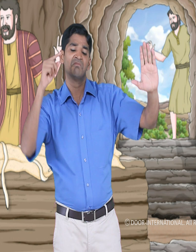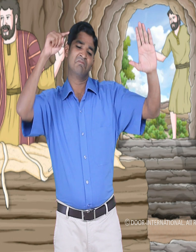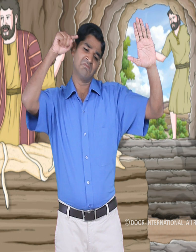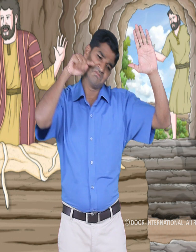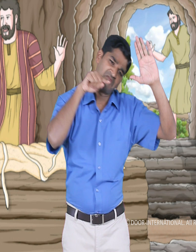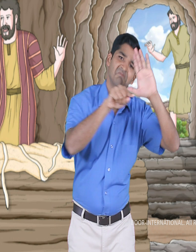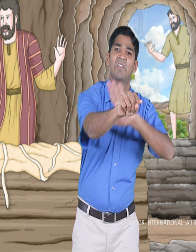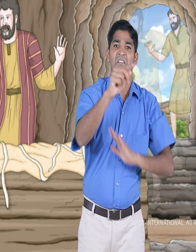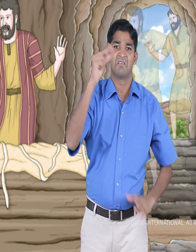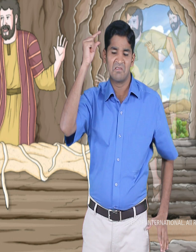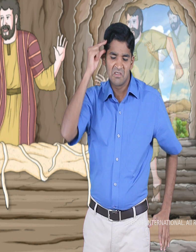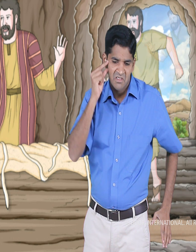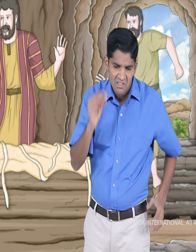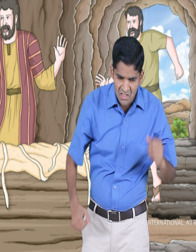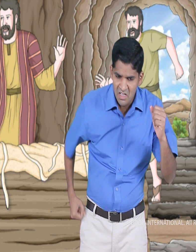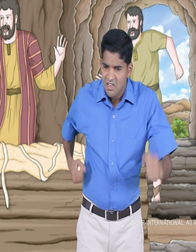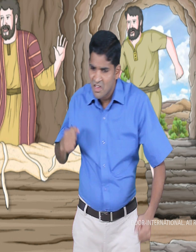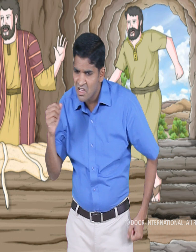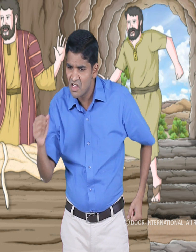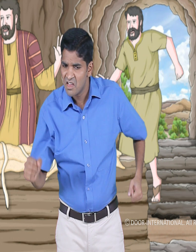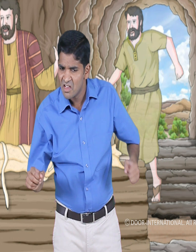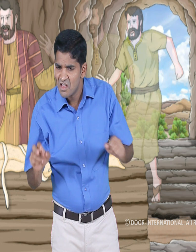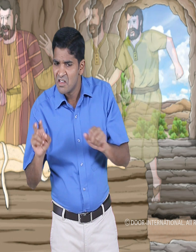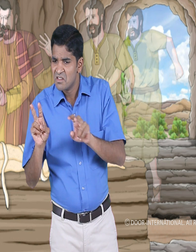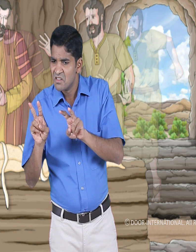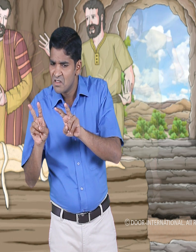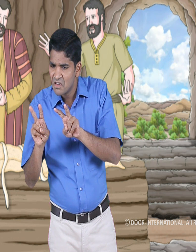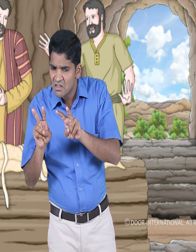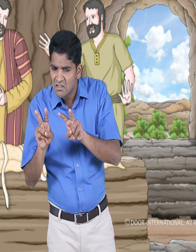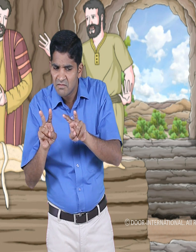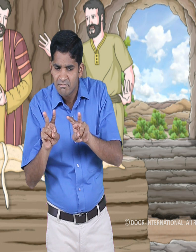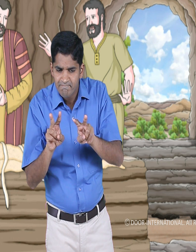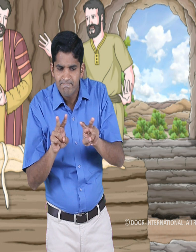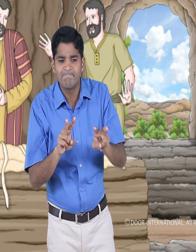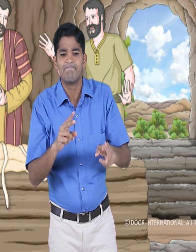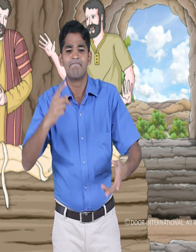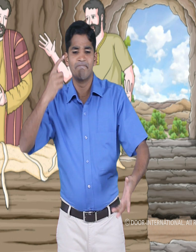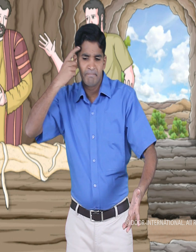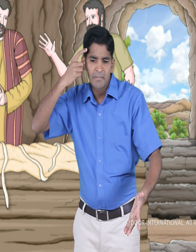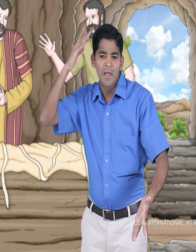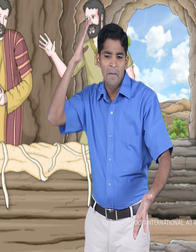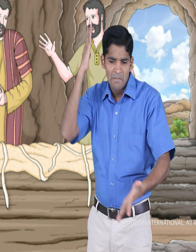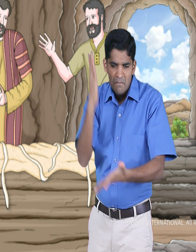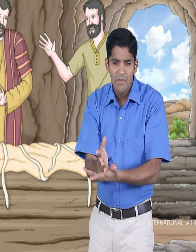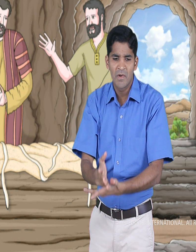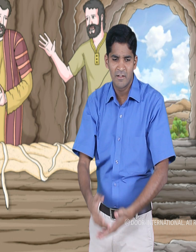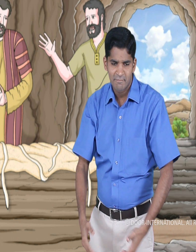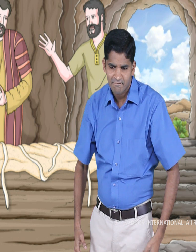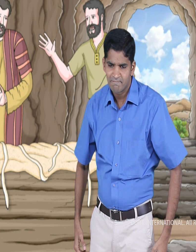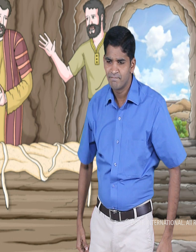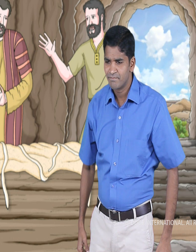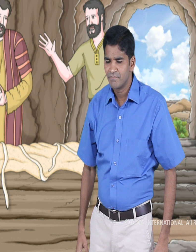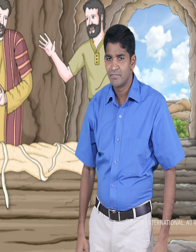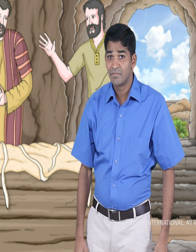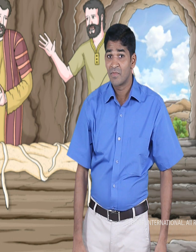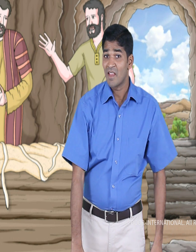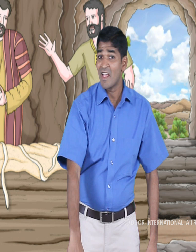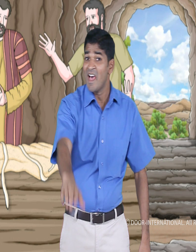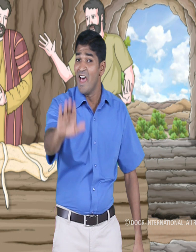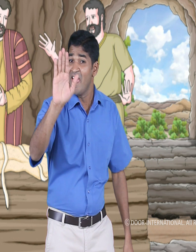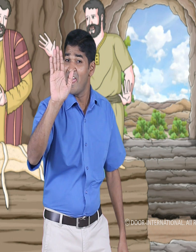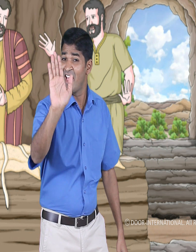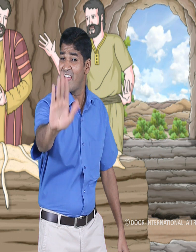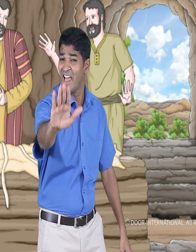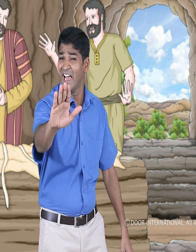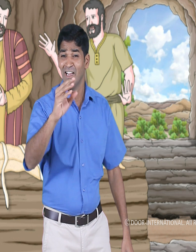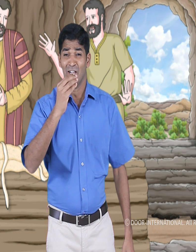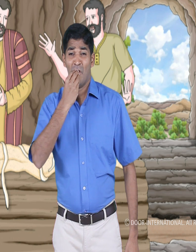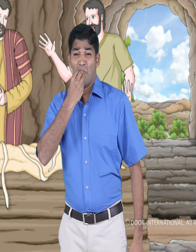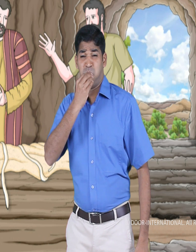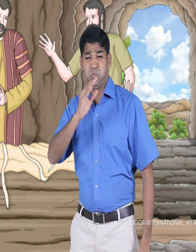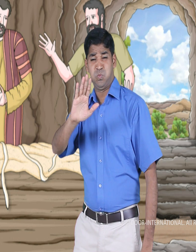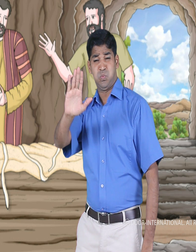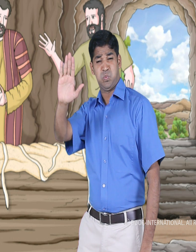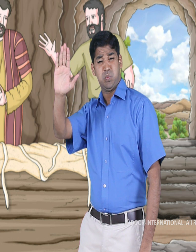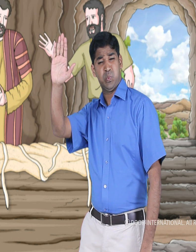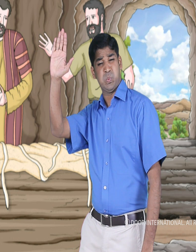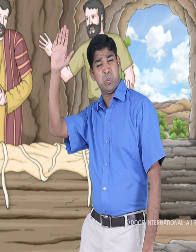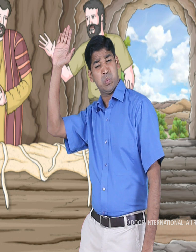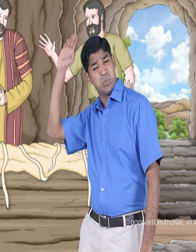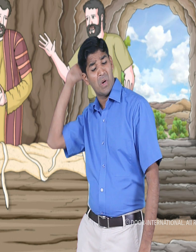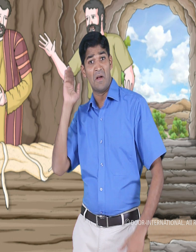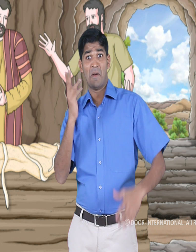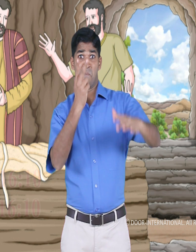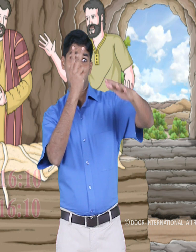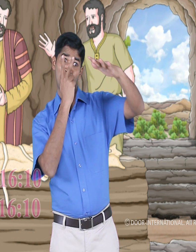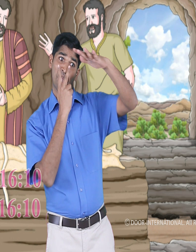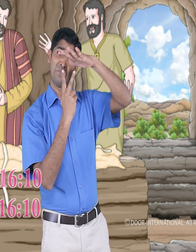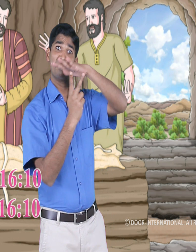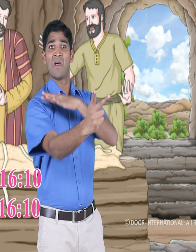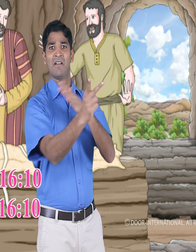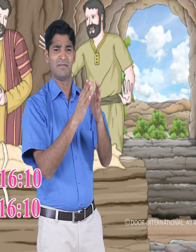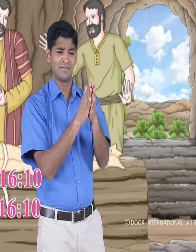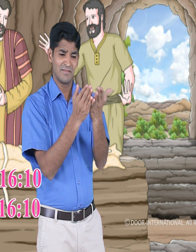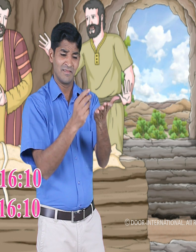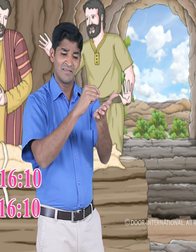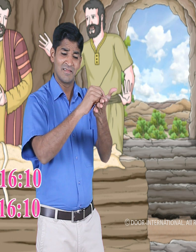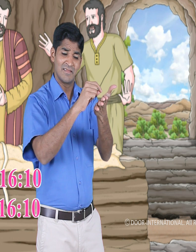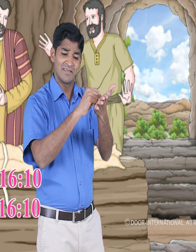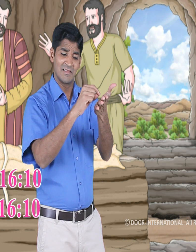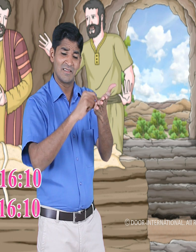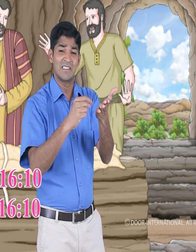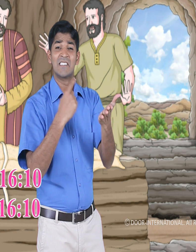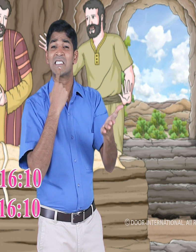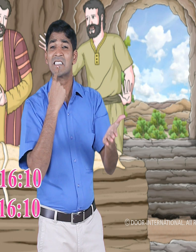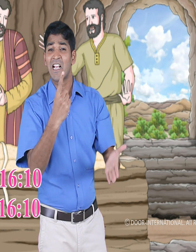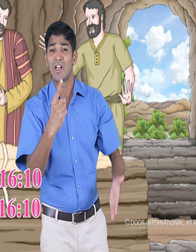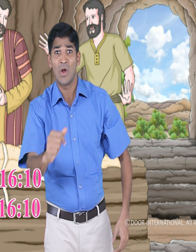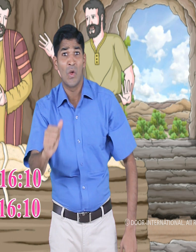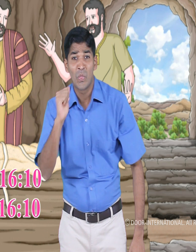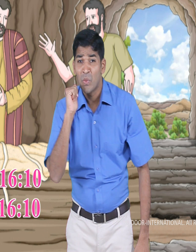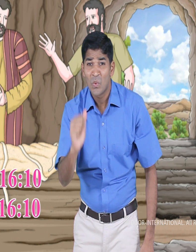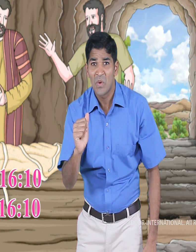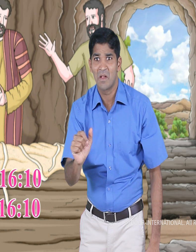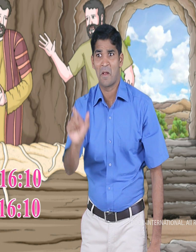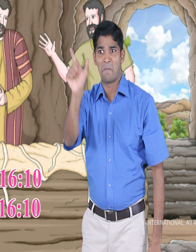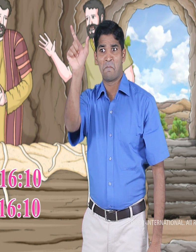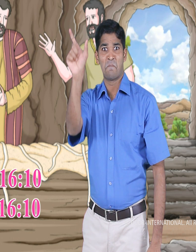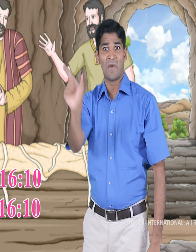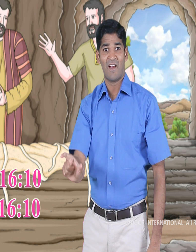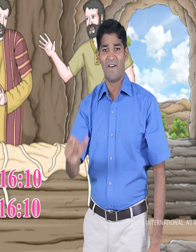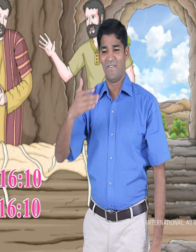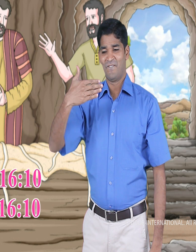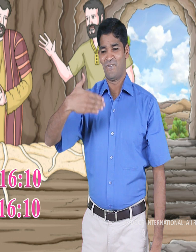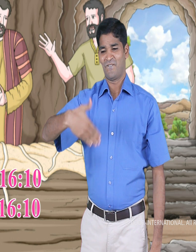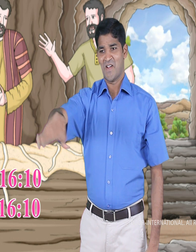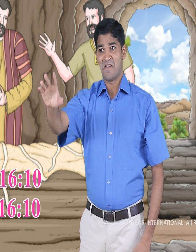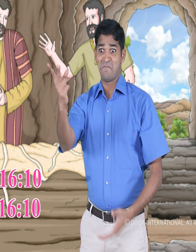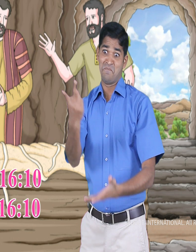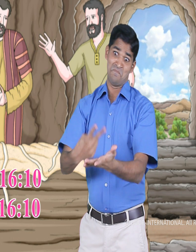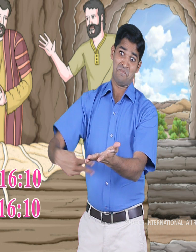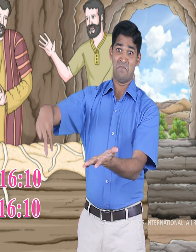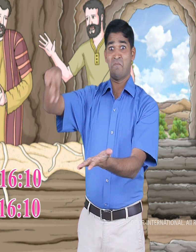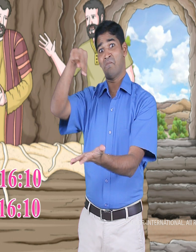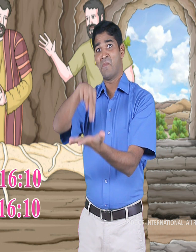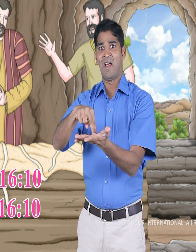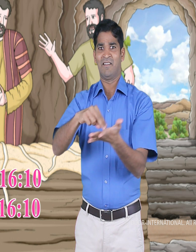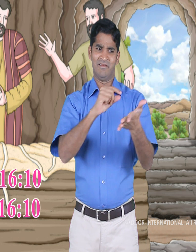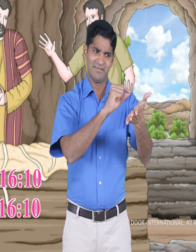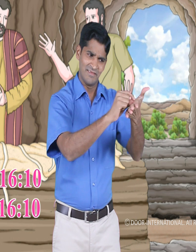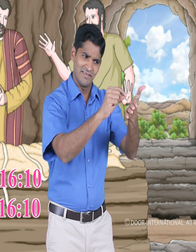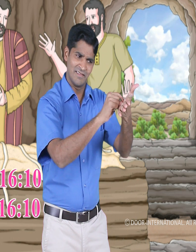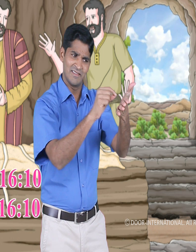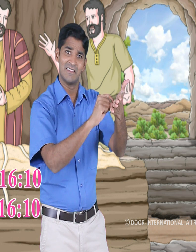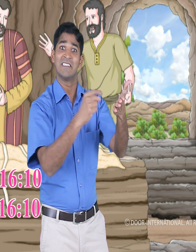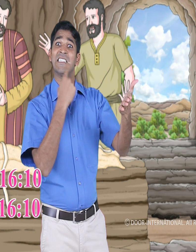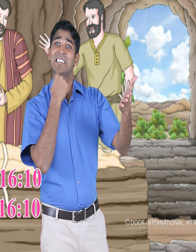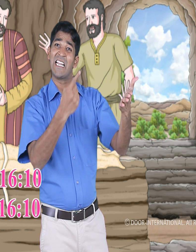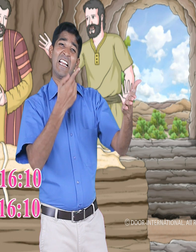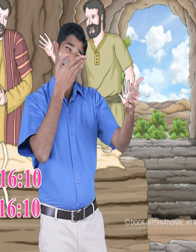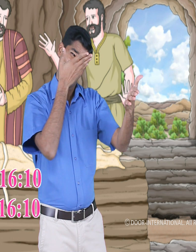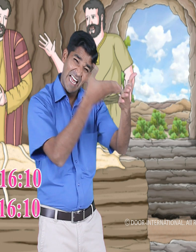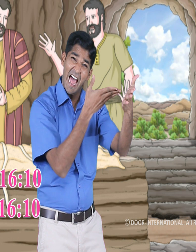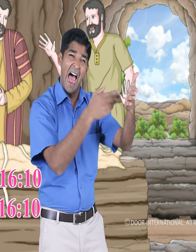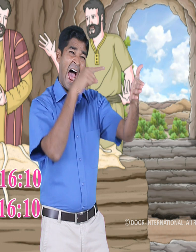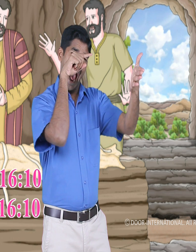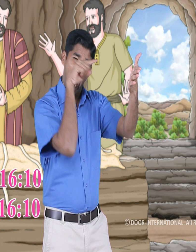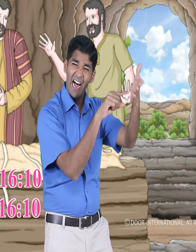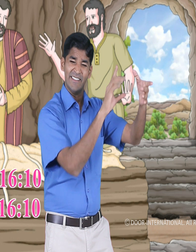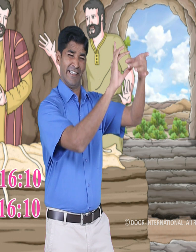Then the other disciple, who had reached the tomb first, also went in. And he saw and believed.